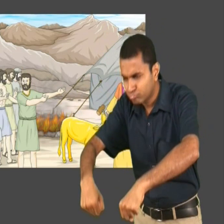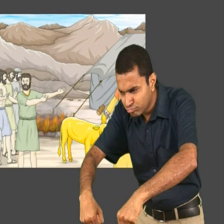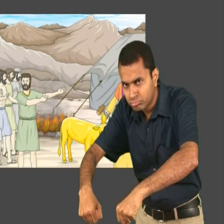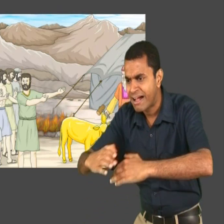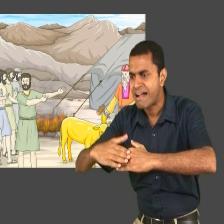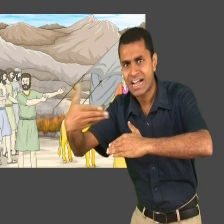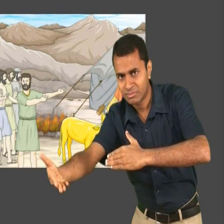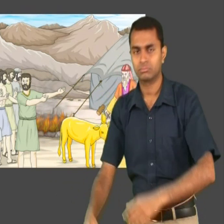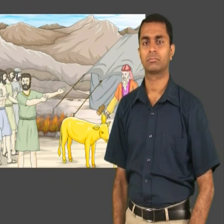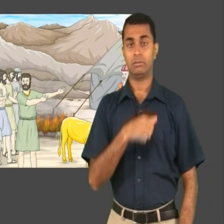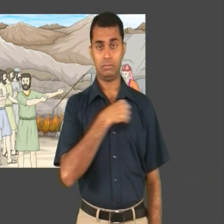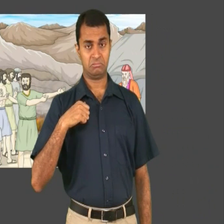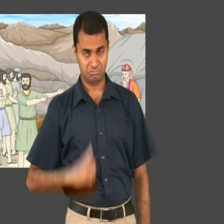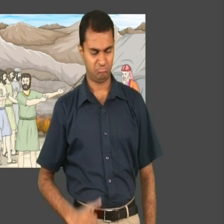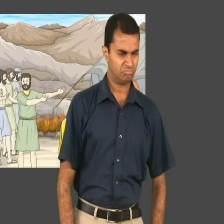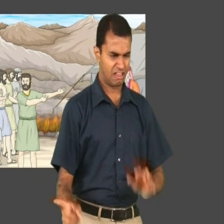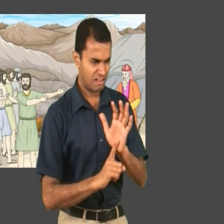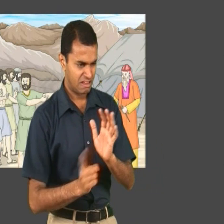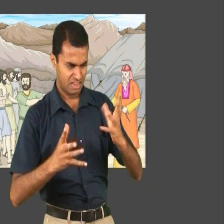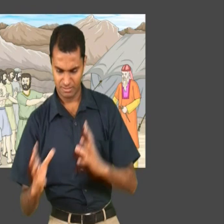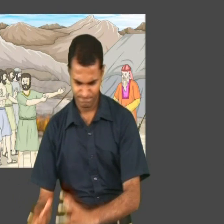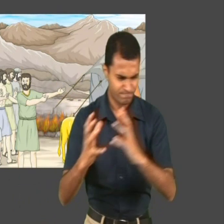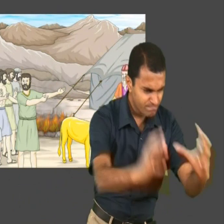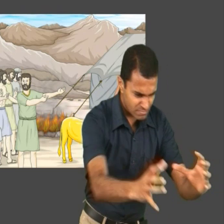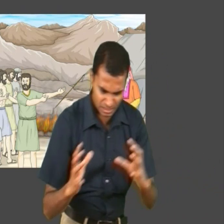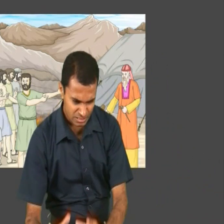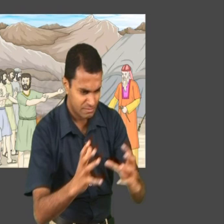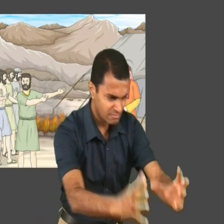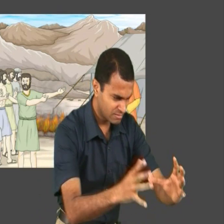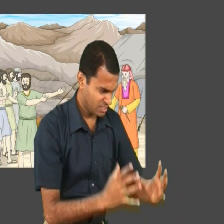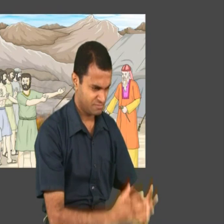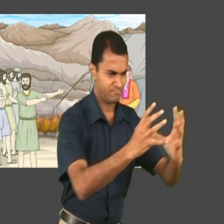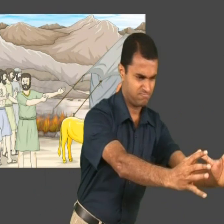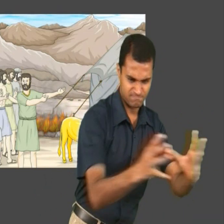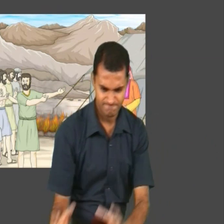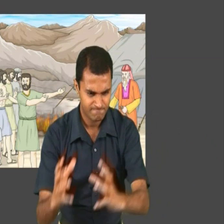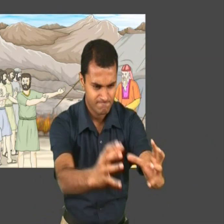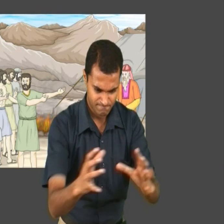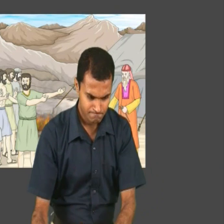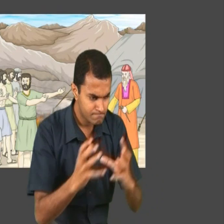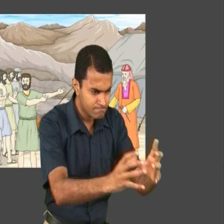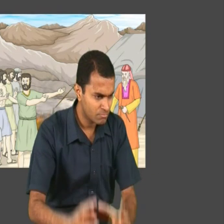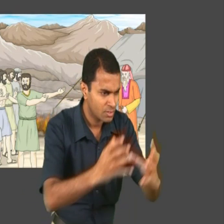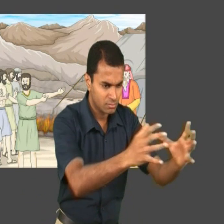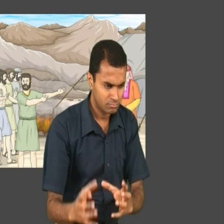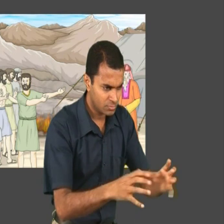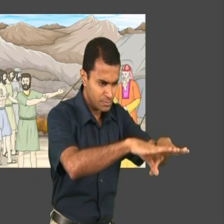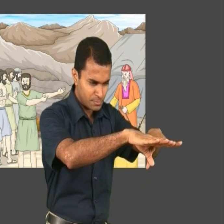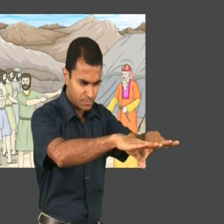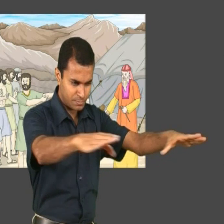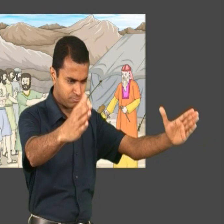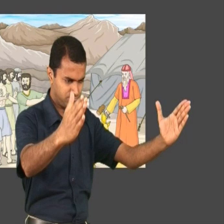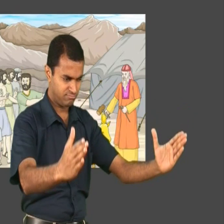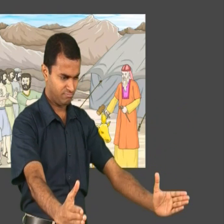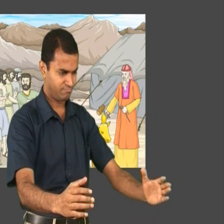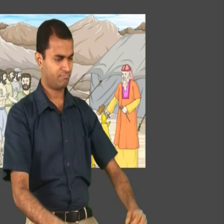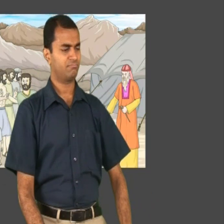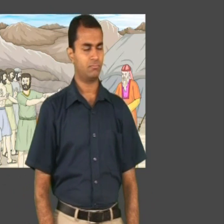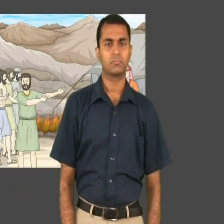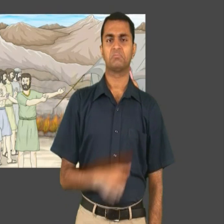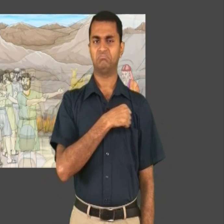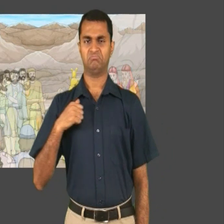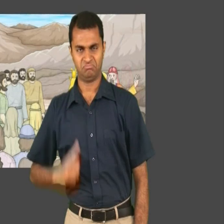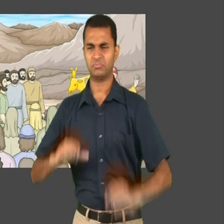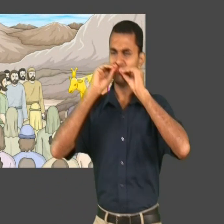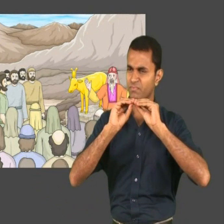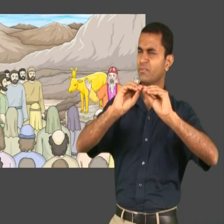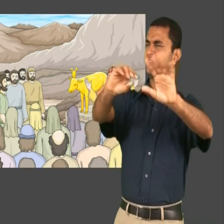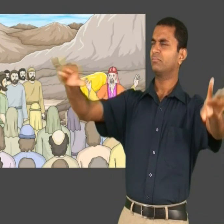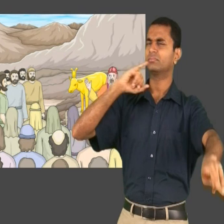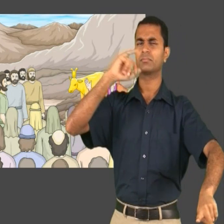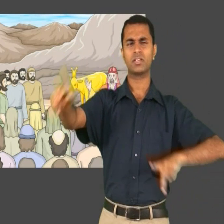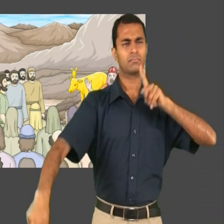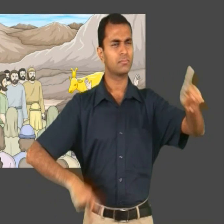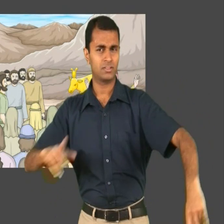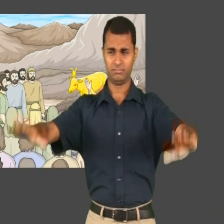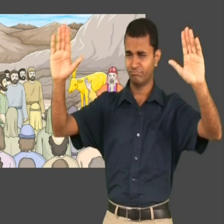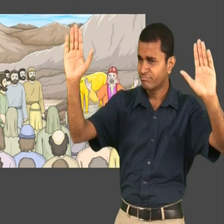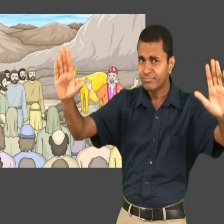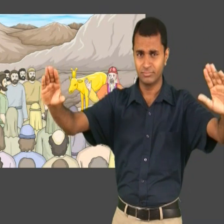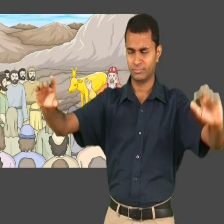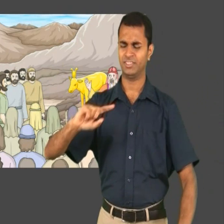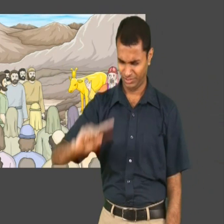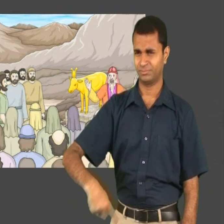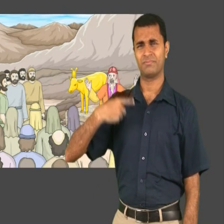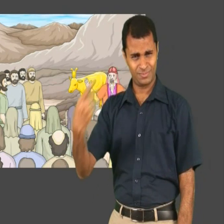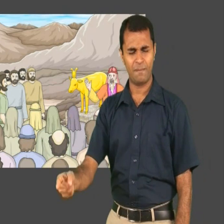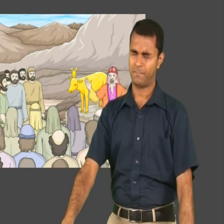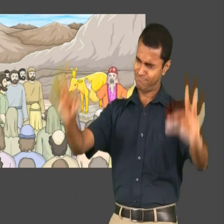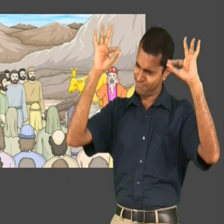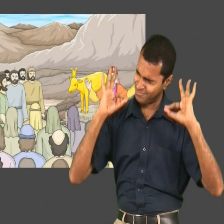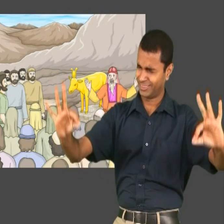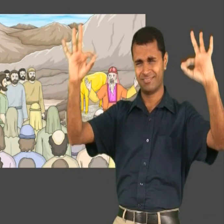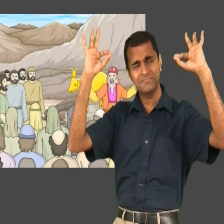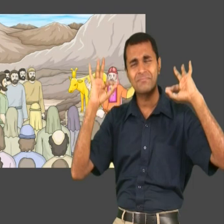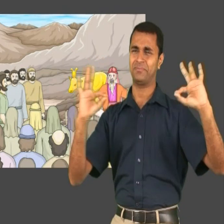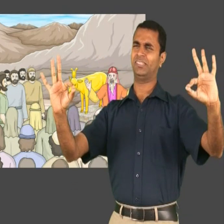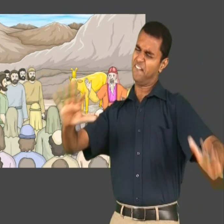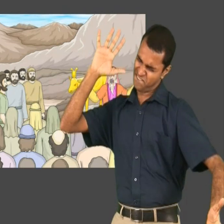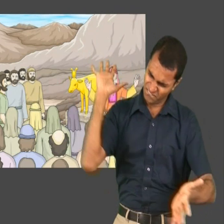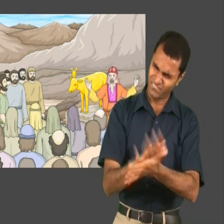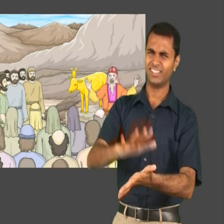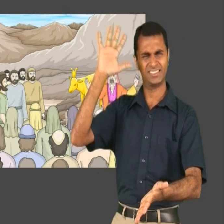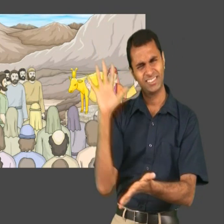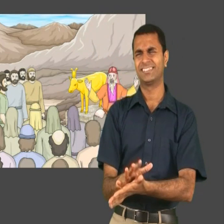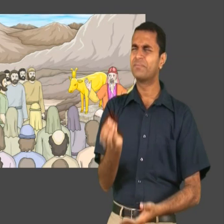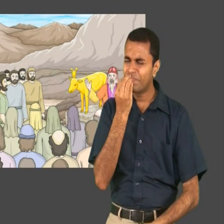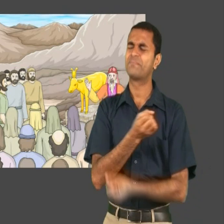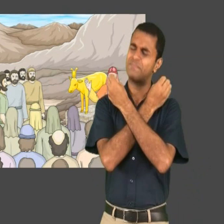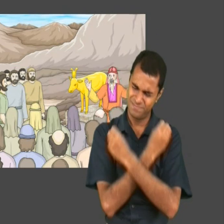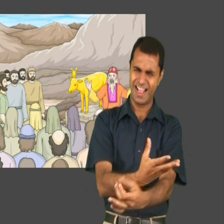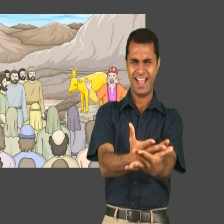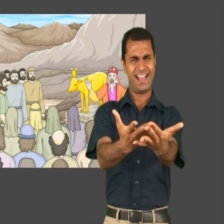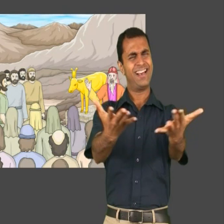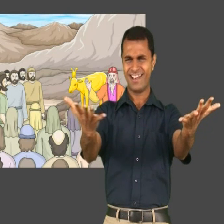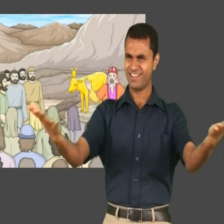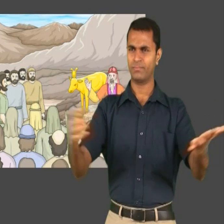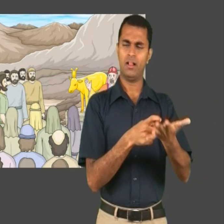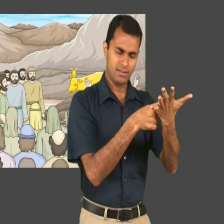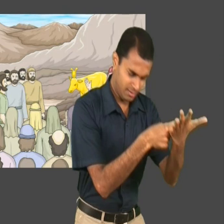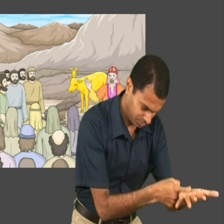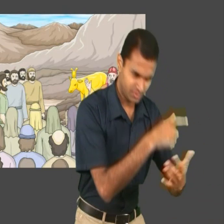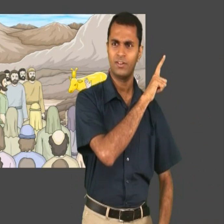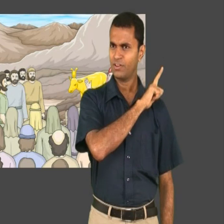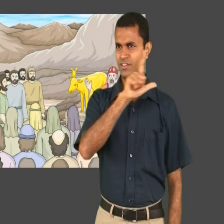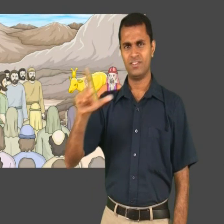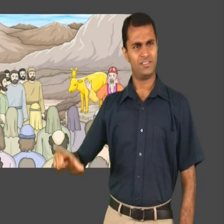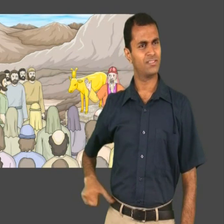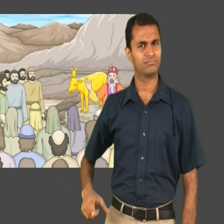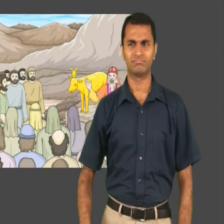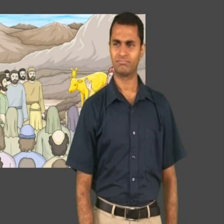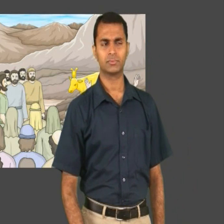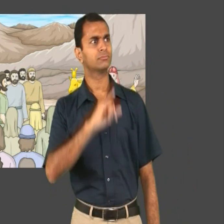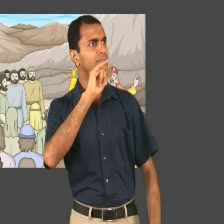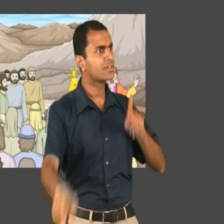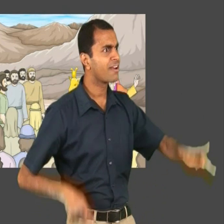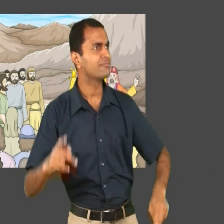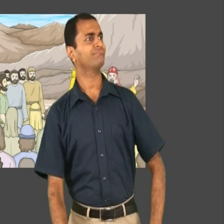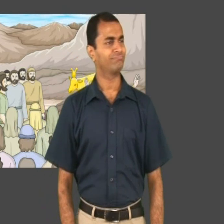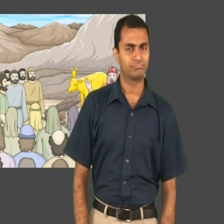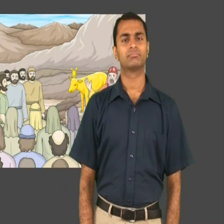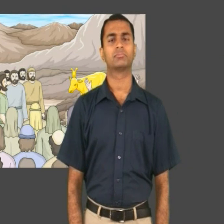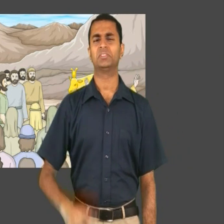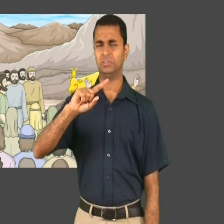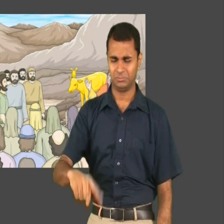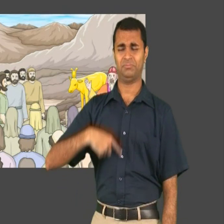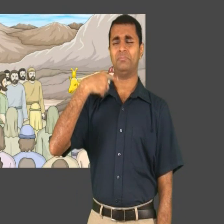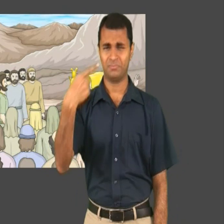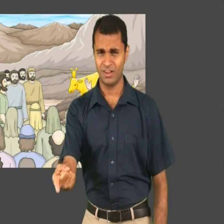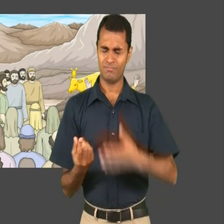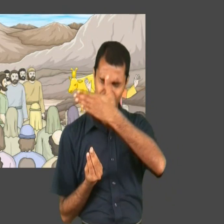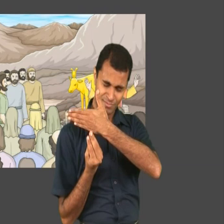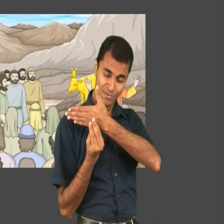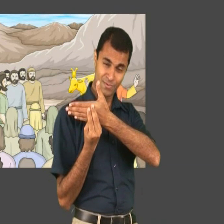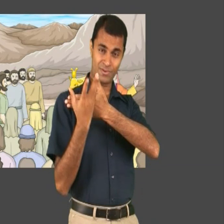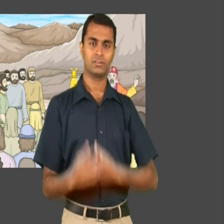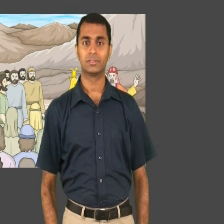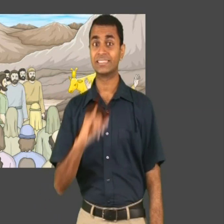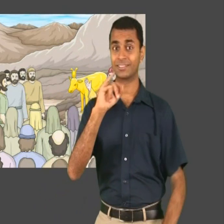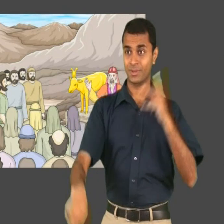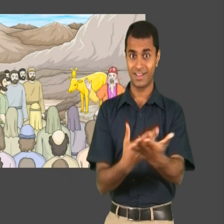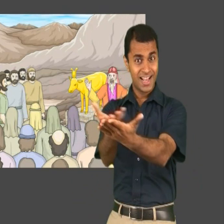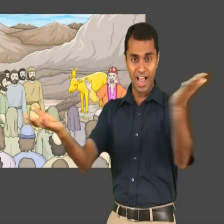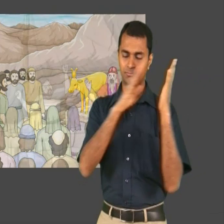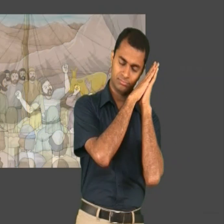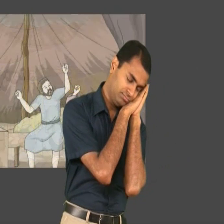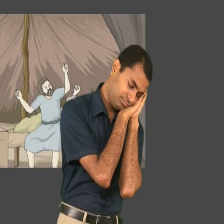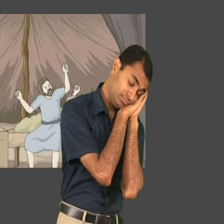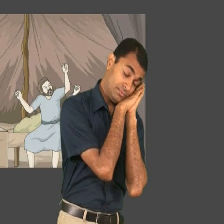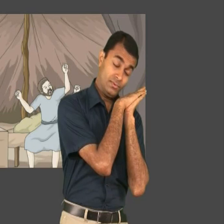When Aaron saw this, he built an altar before the calf and proclaimed: “Tomorrow shall be a feast to the LORD.”